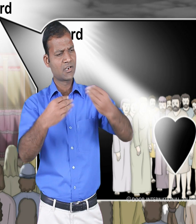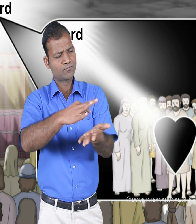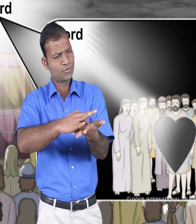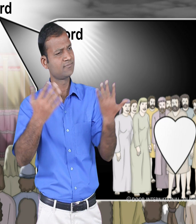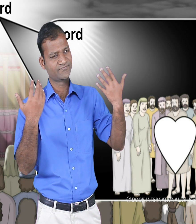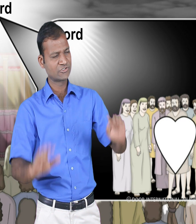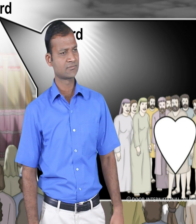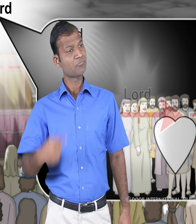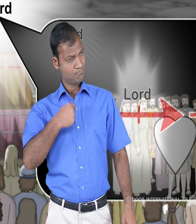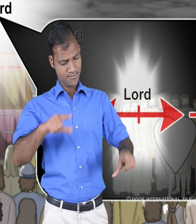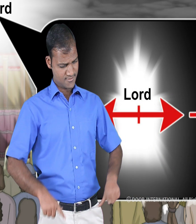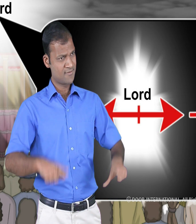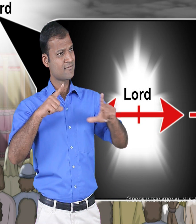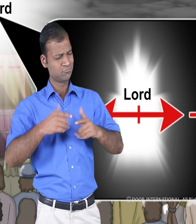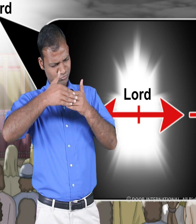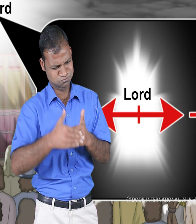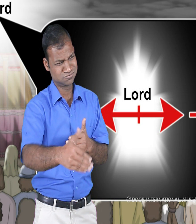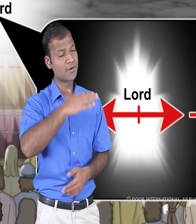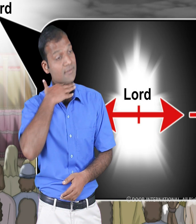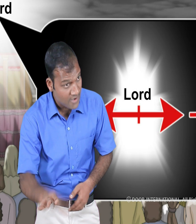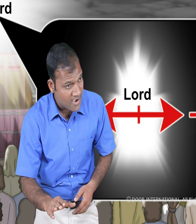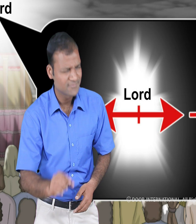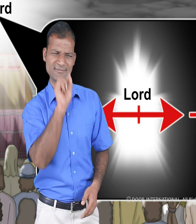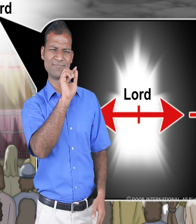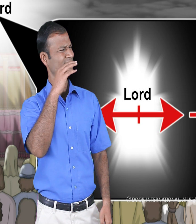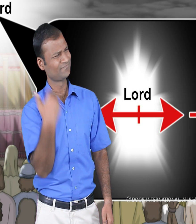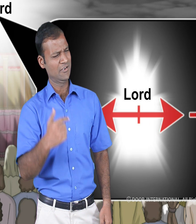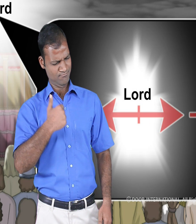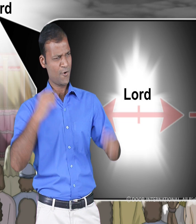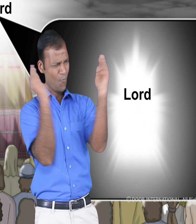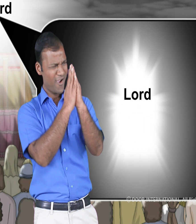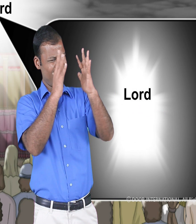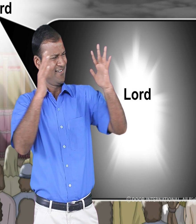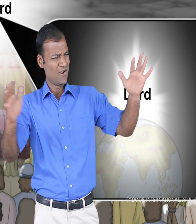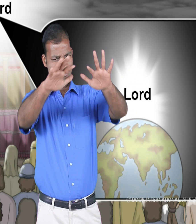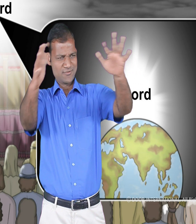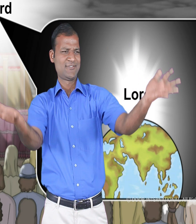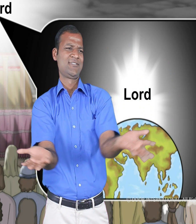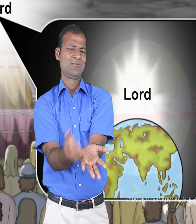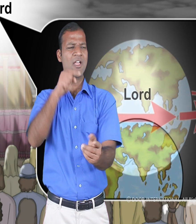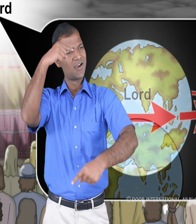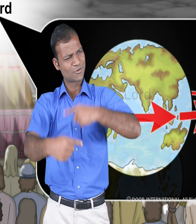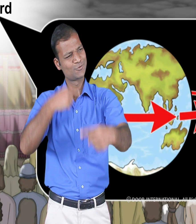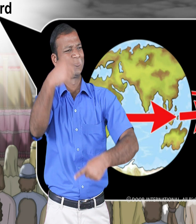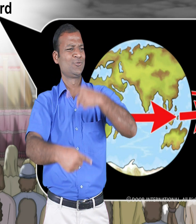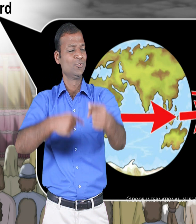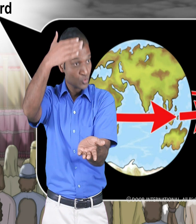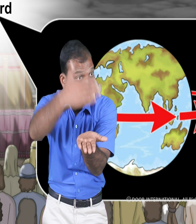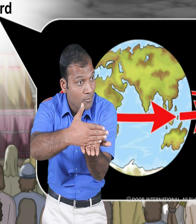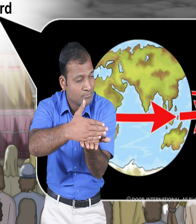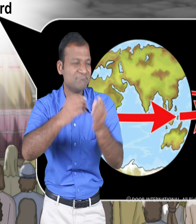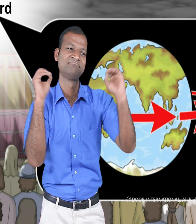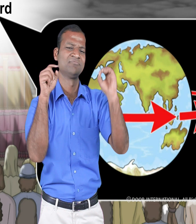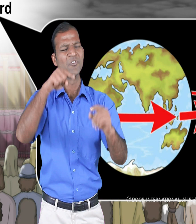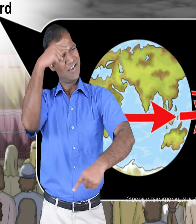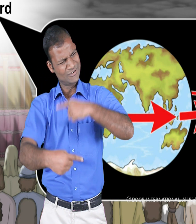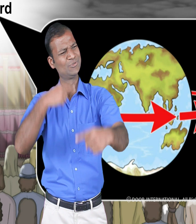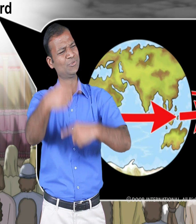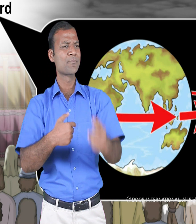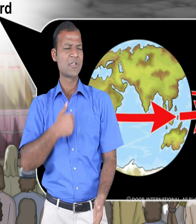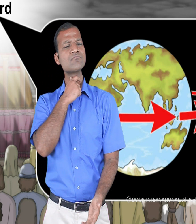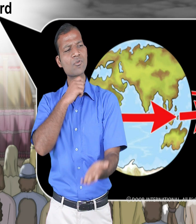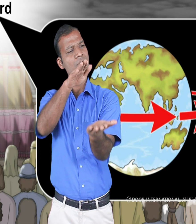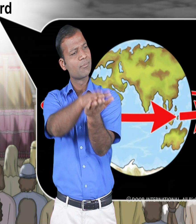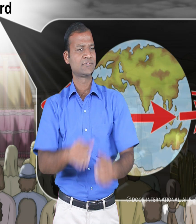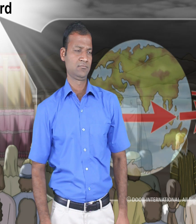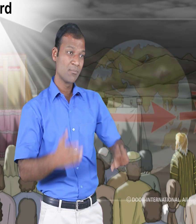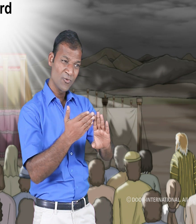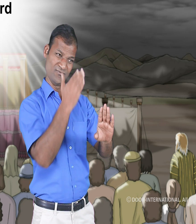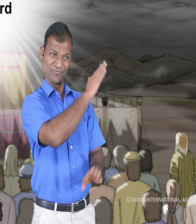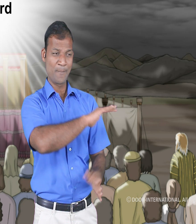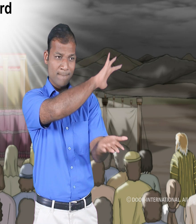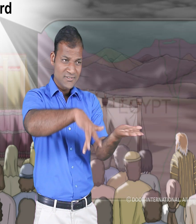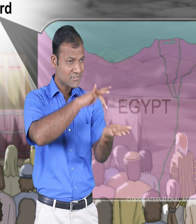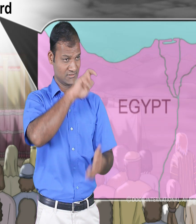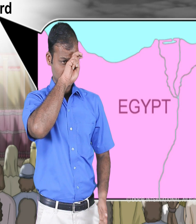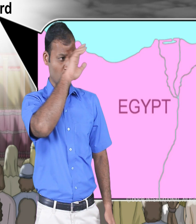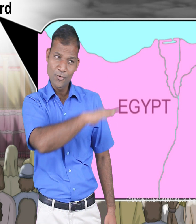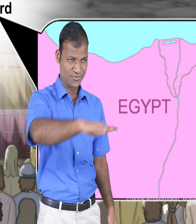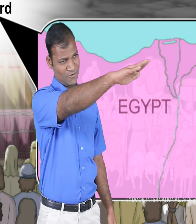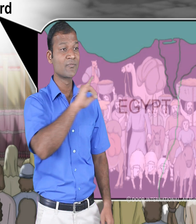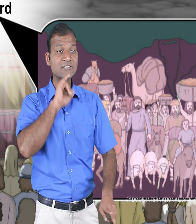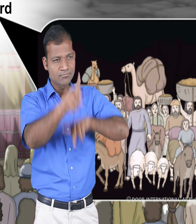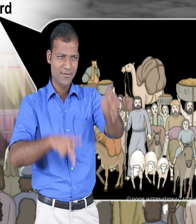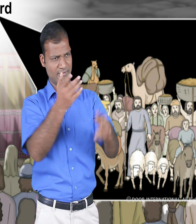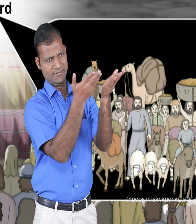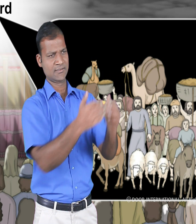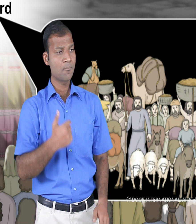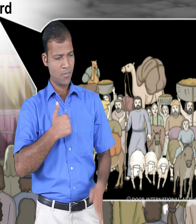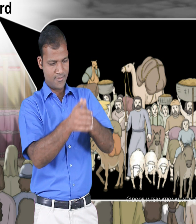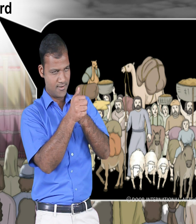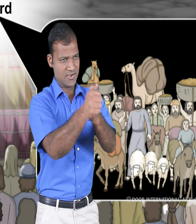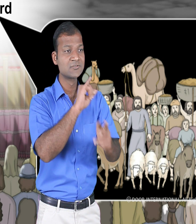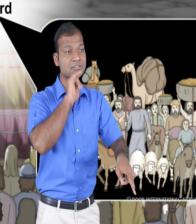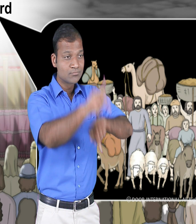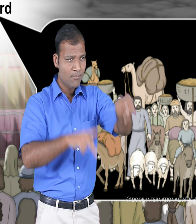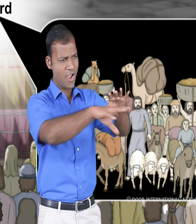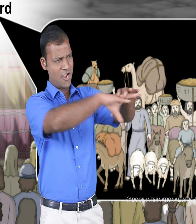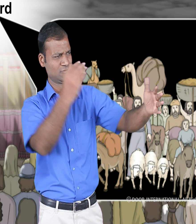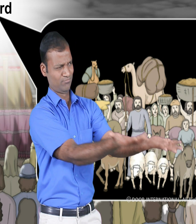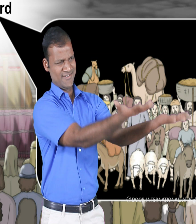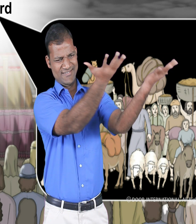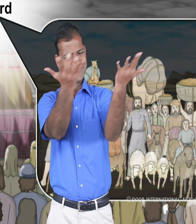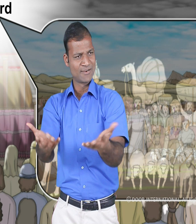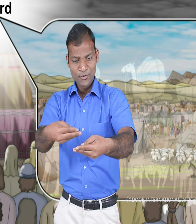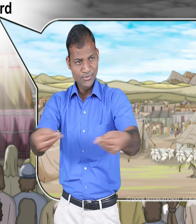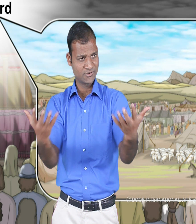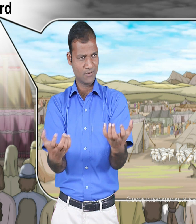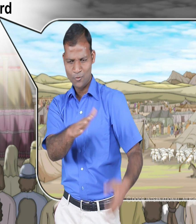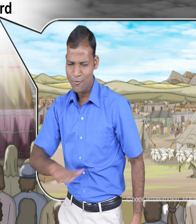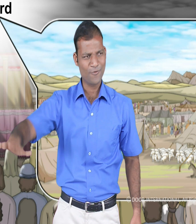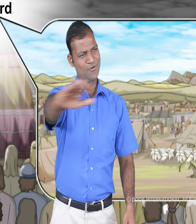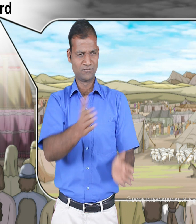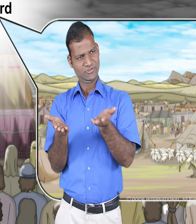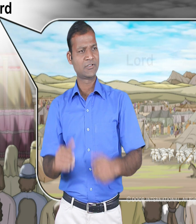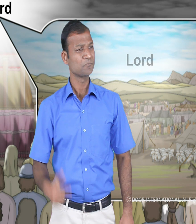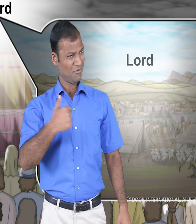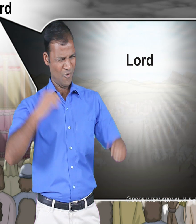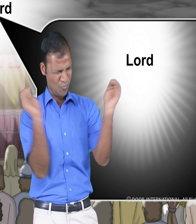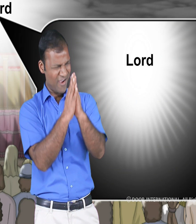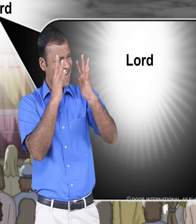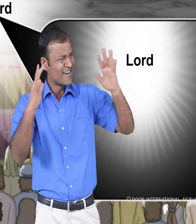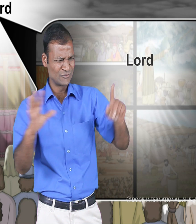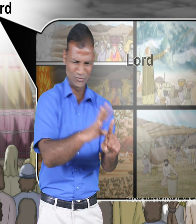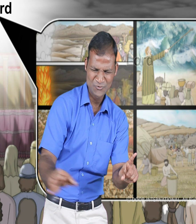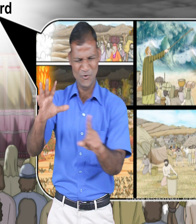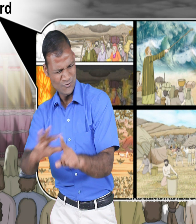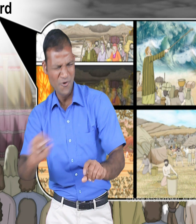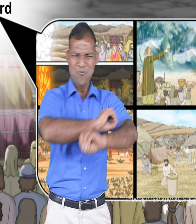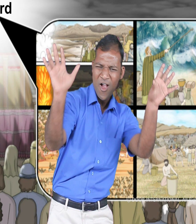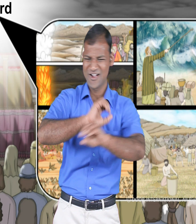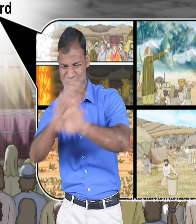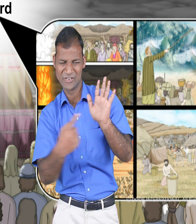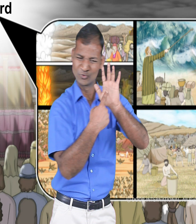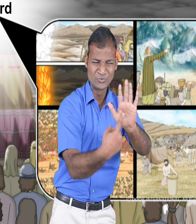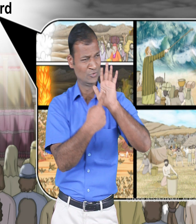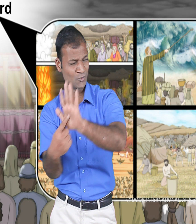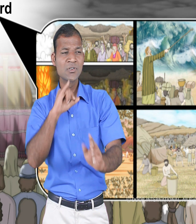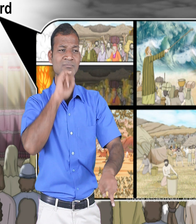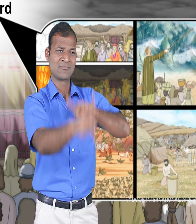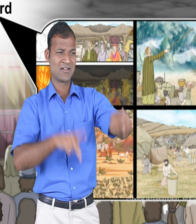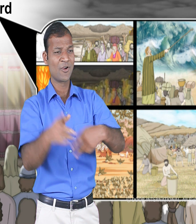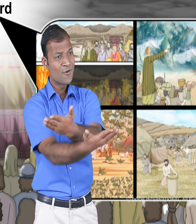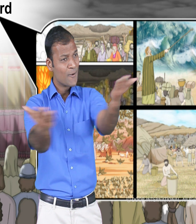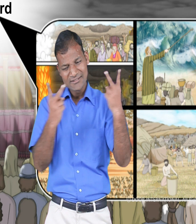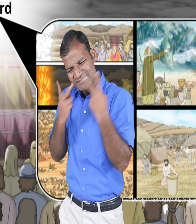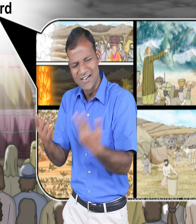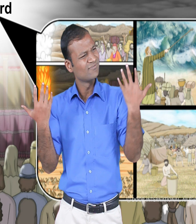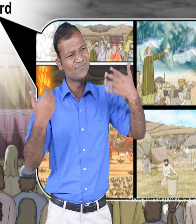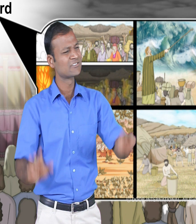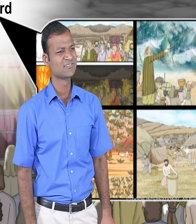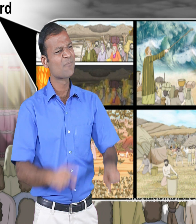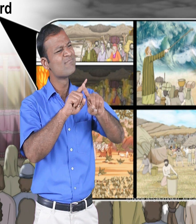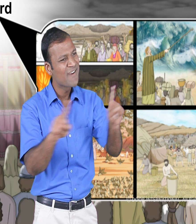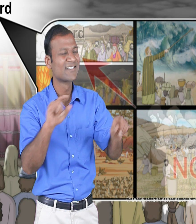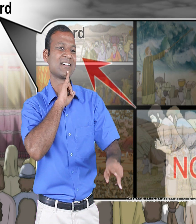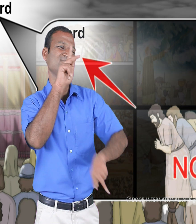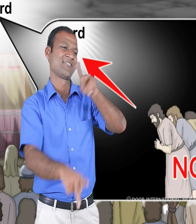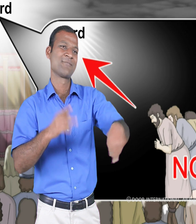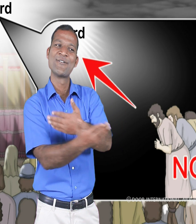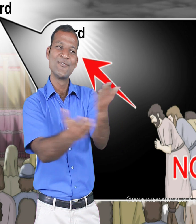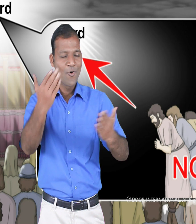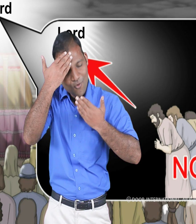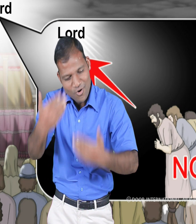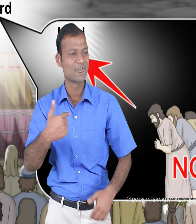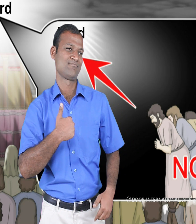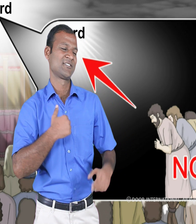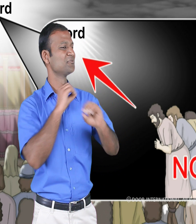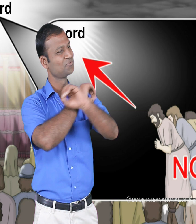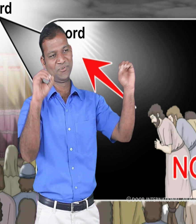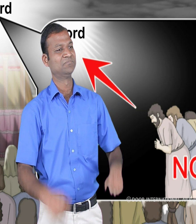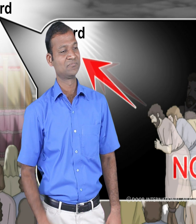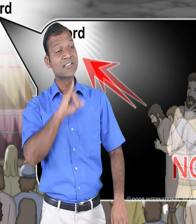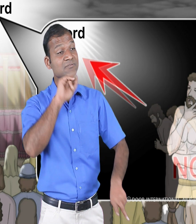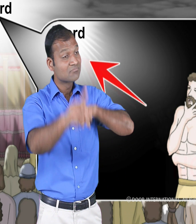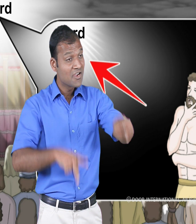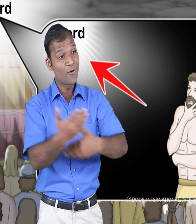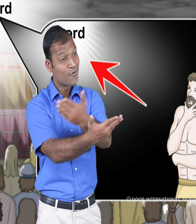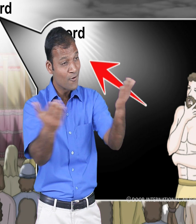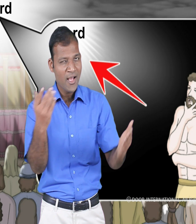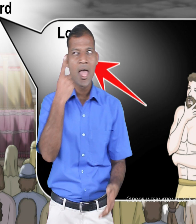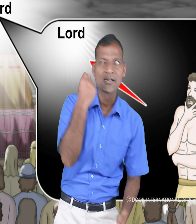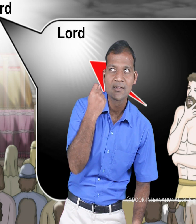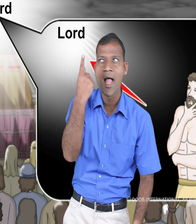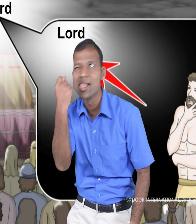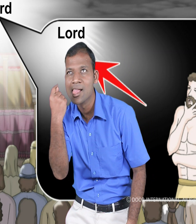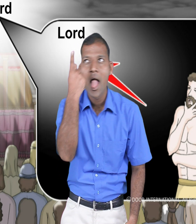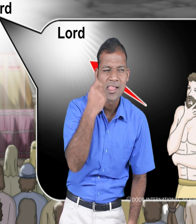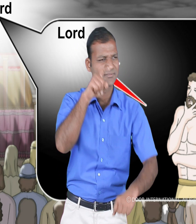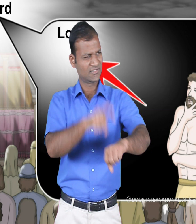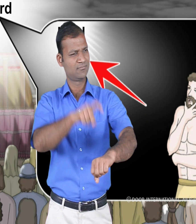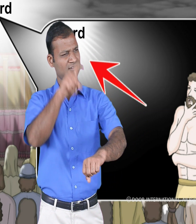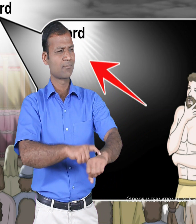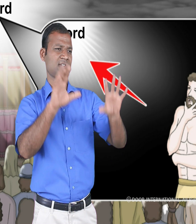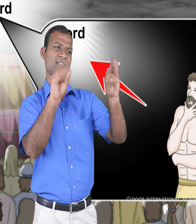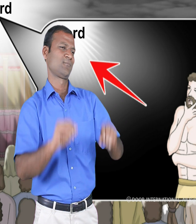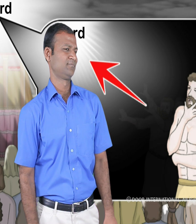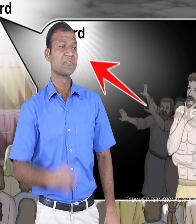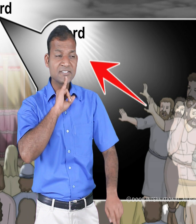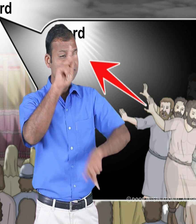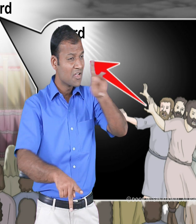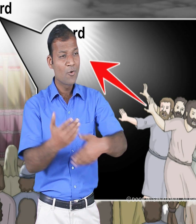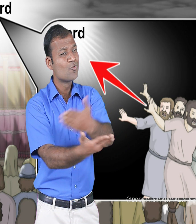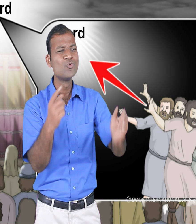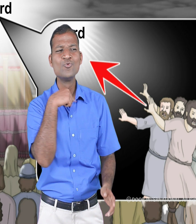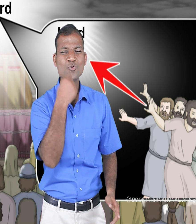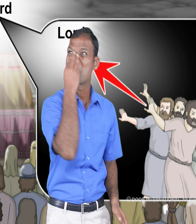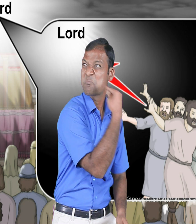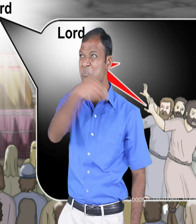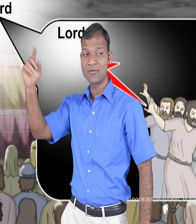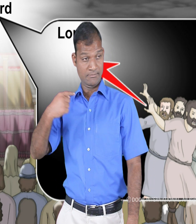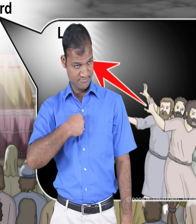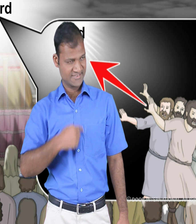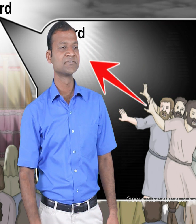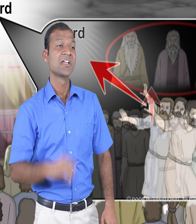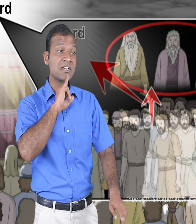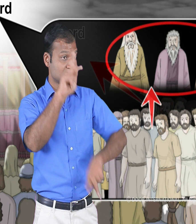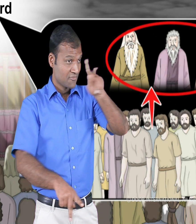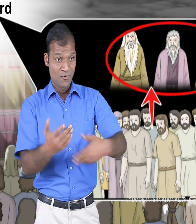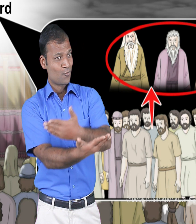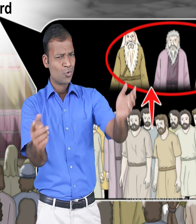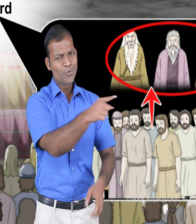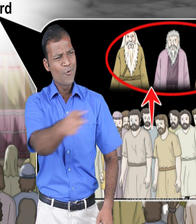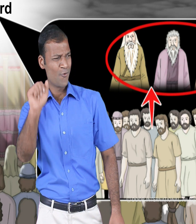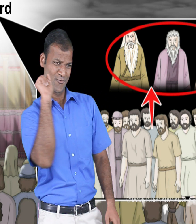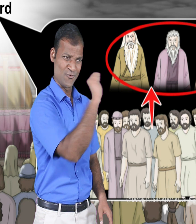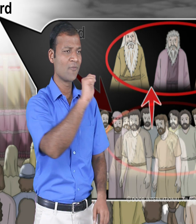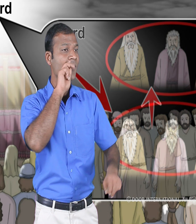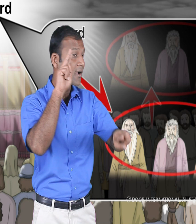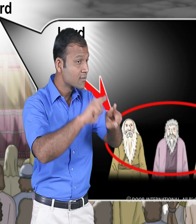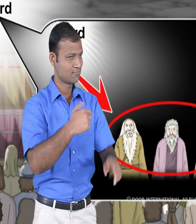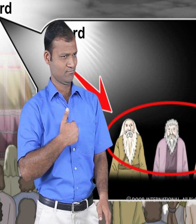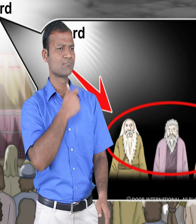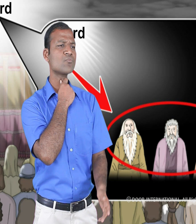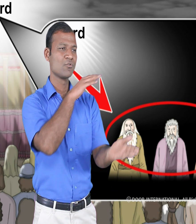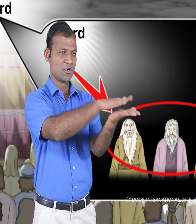“Yet as surely as I live and as surely as the whole earth is filled with the glory of the LORD, not one of the men who have seen My glory and the signs I performed in Egypt and in the wilderness—yet have tested Me and disobeyed Me these ten times— not one will ever see the land that I swore to give their fathers.